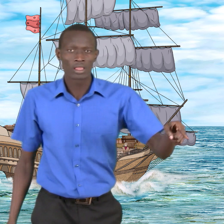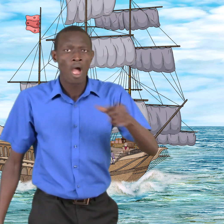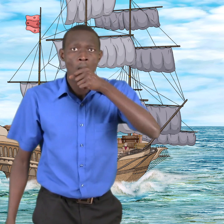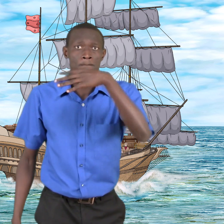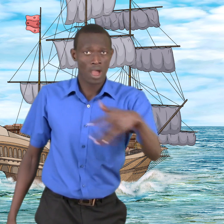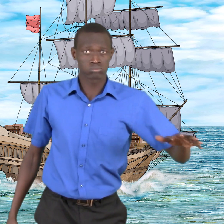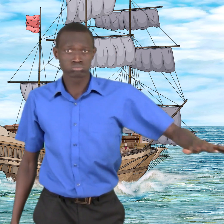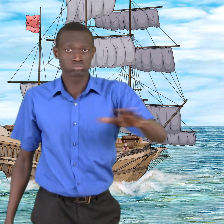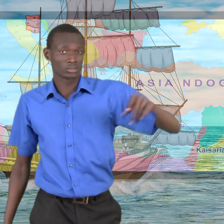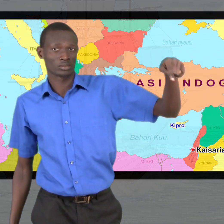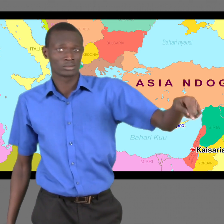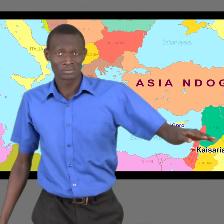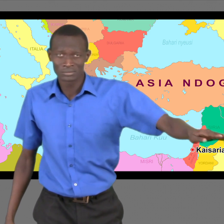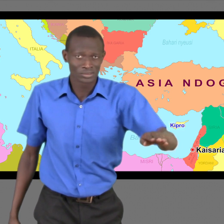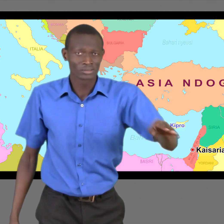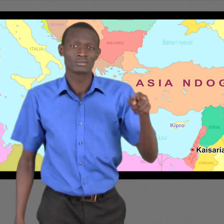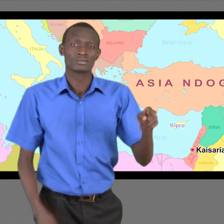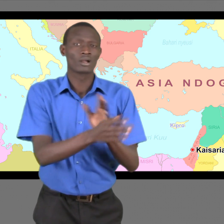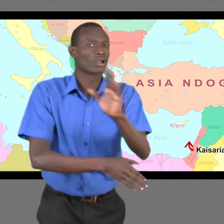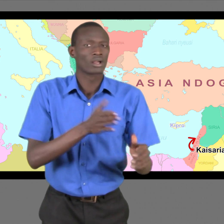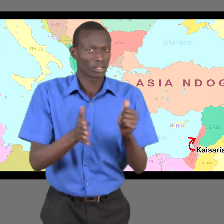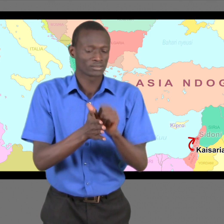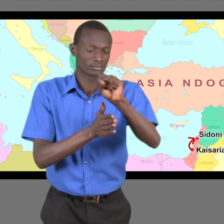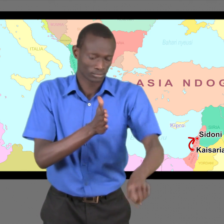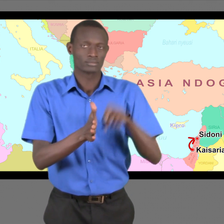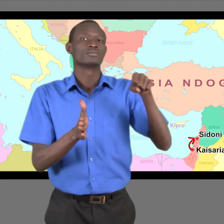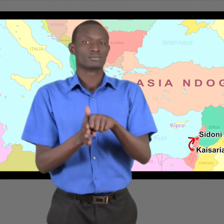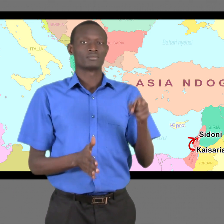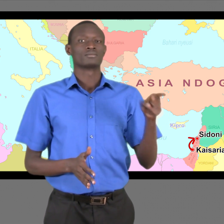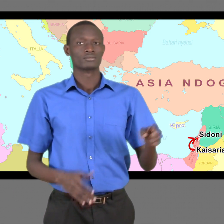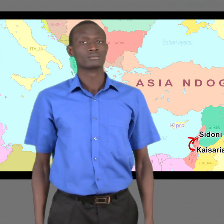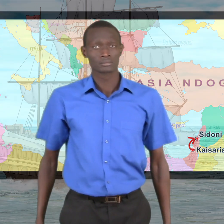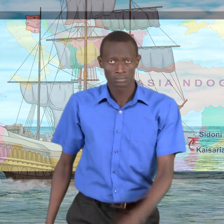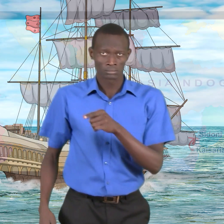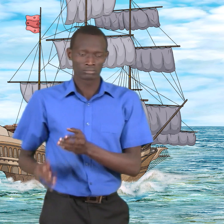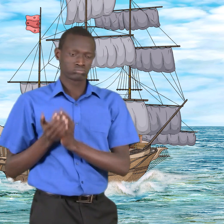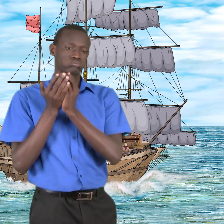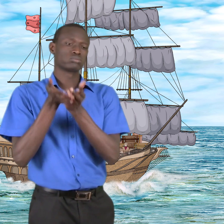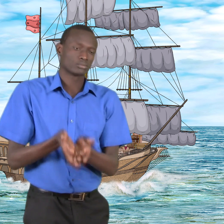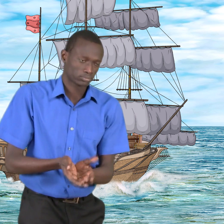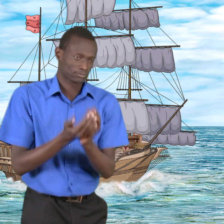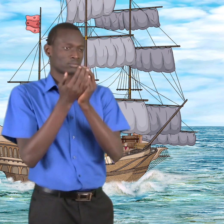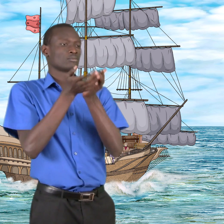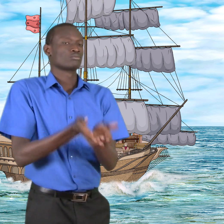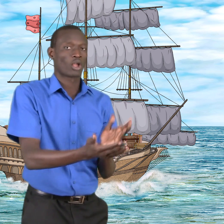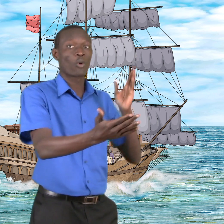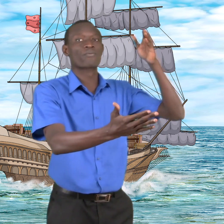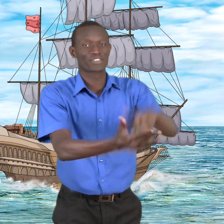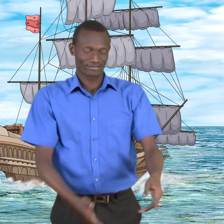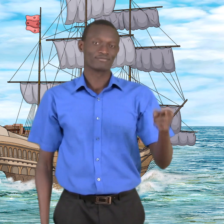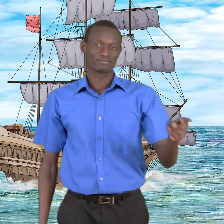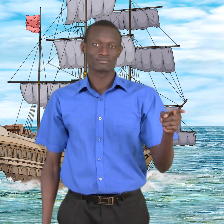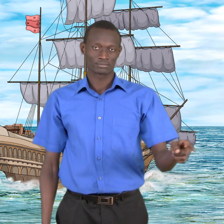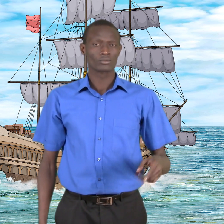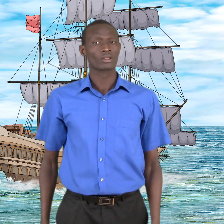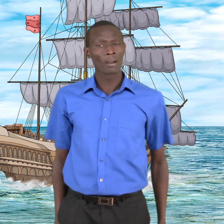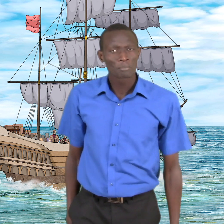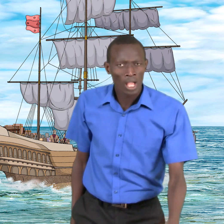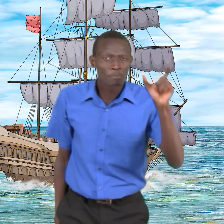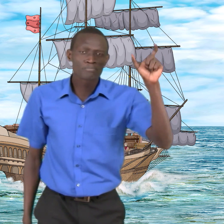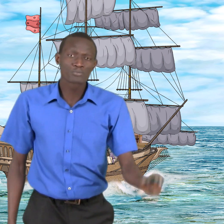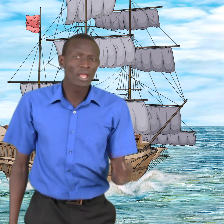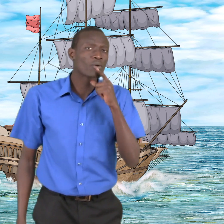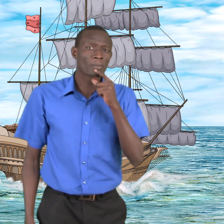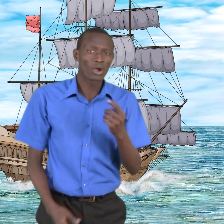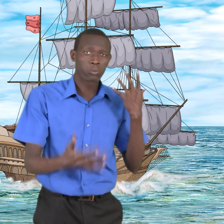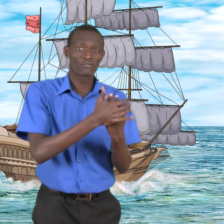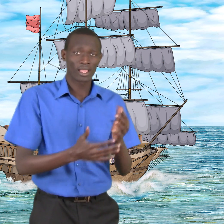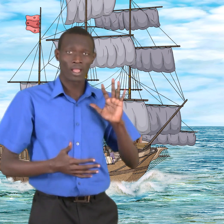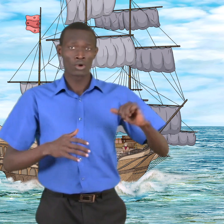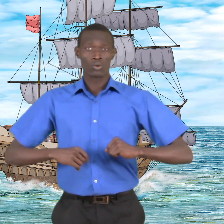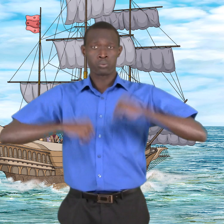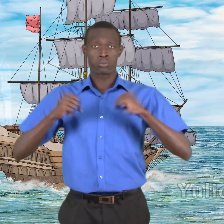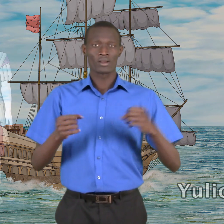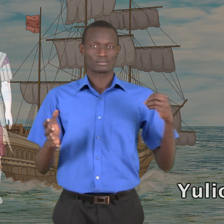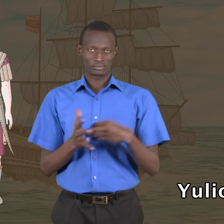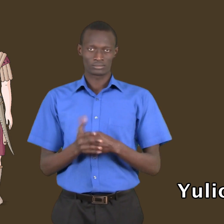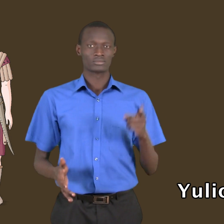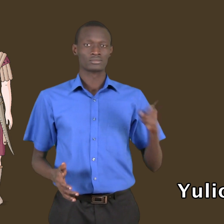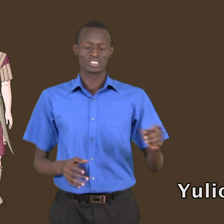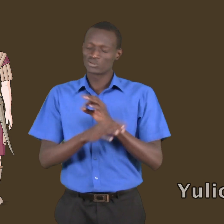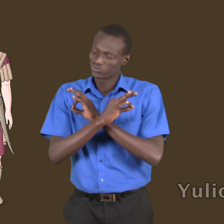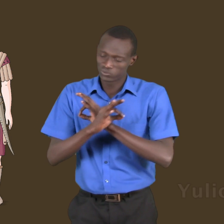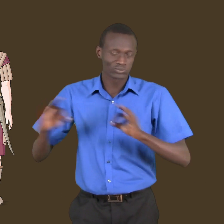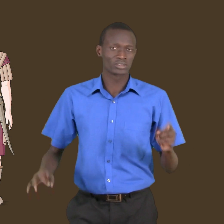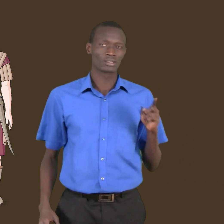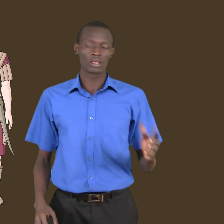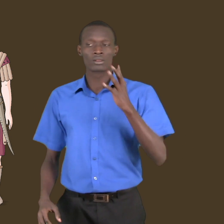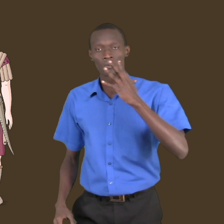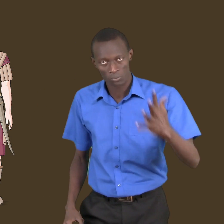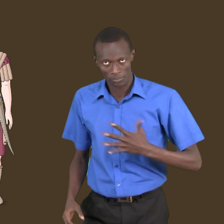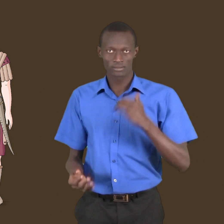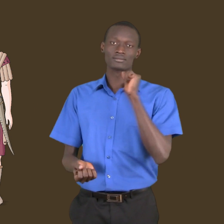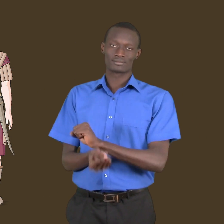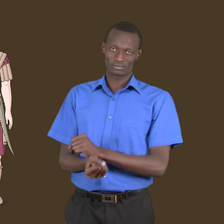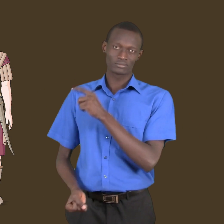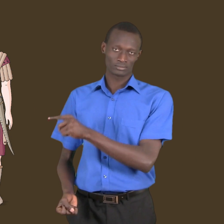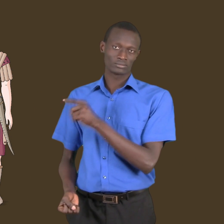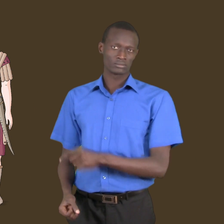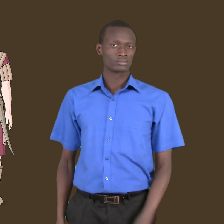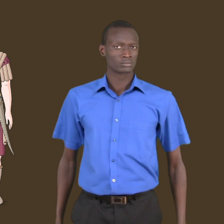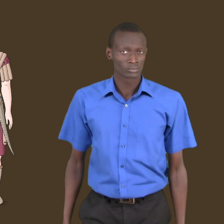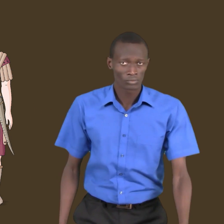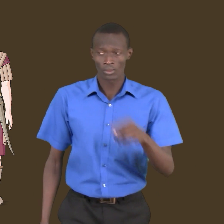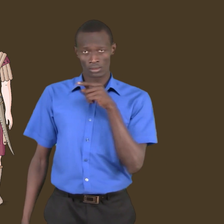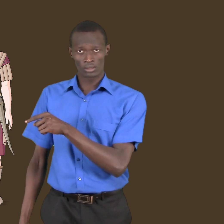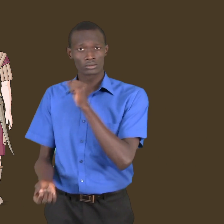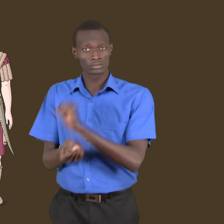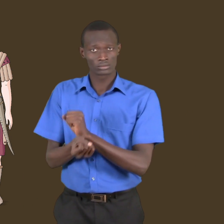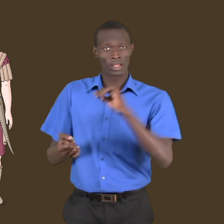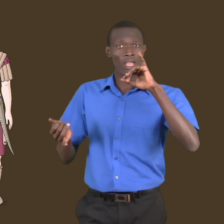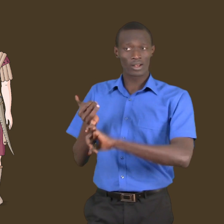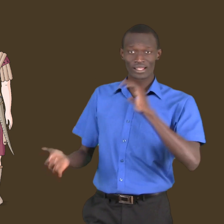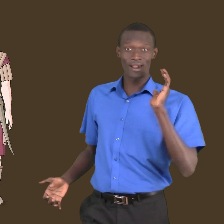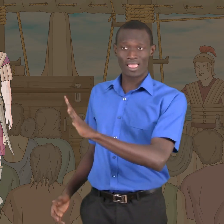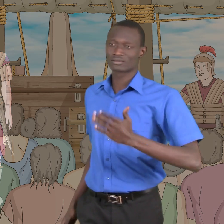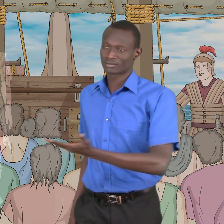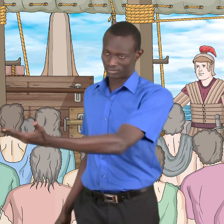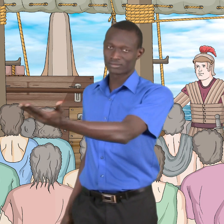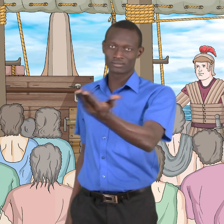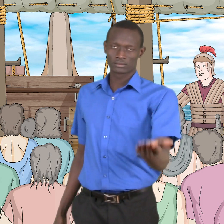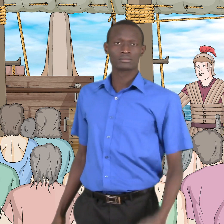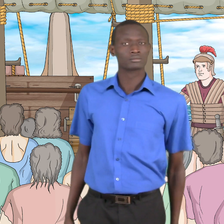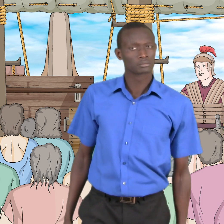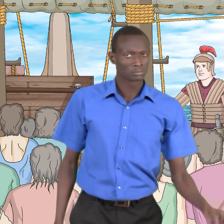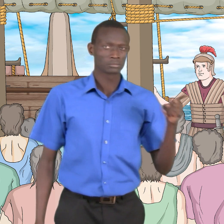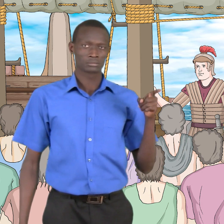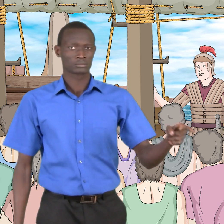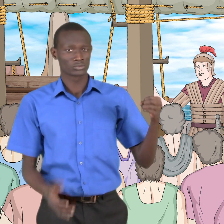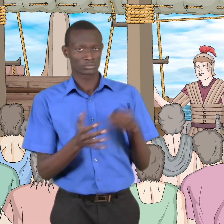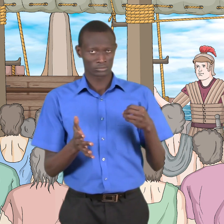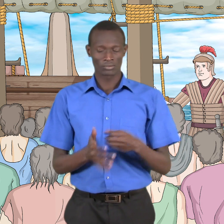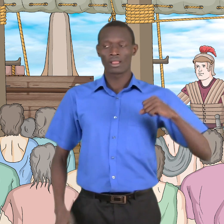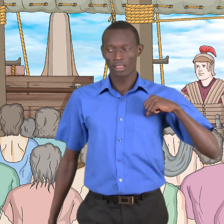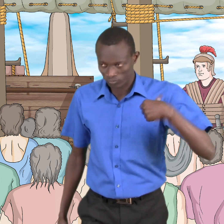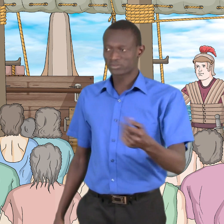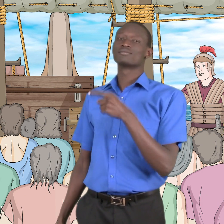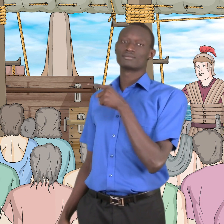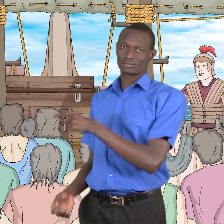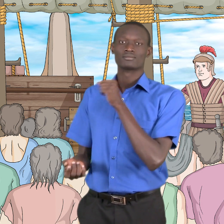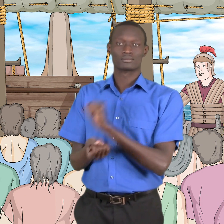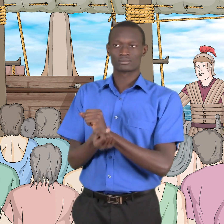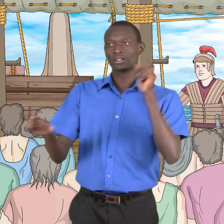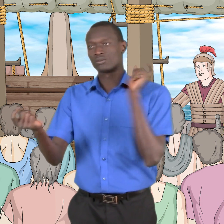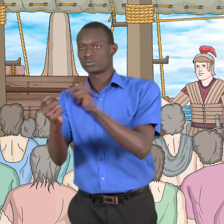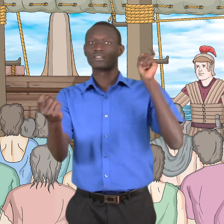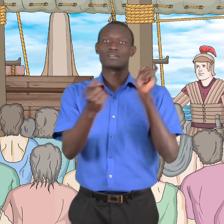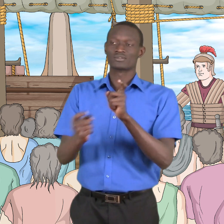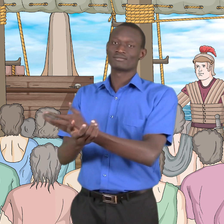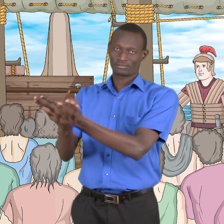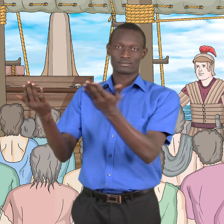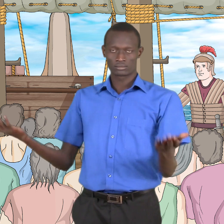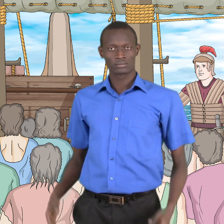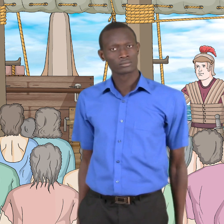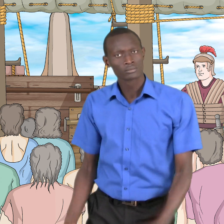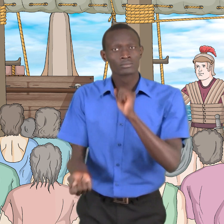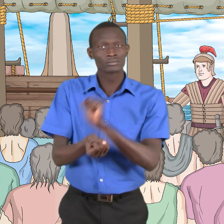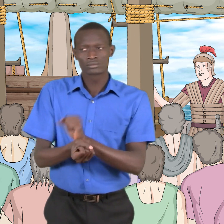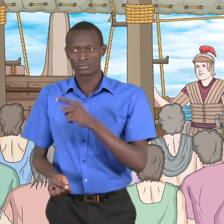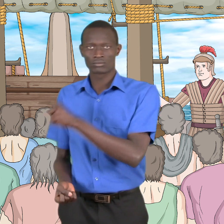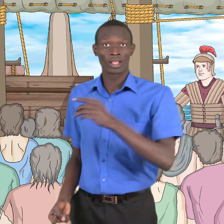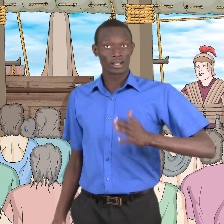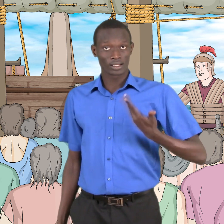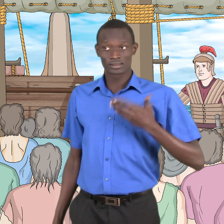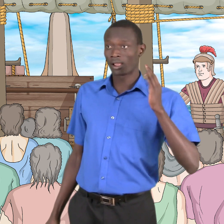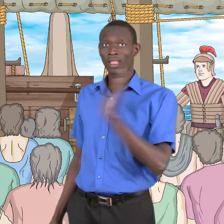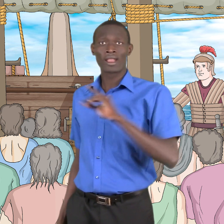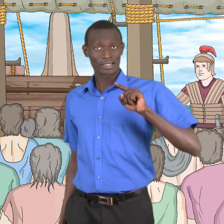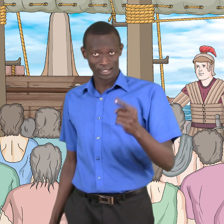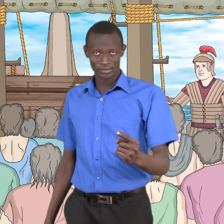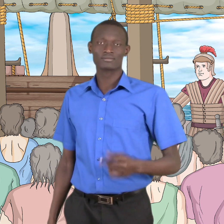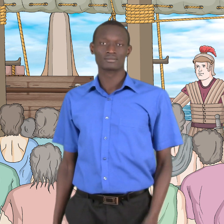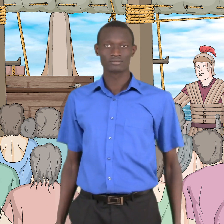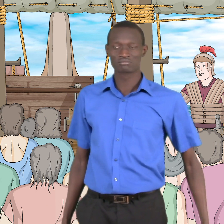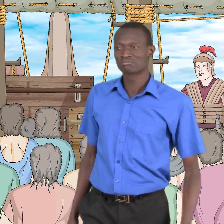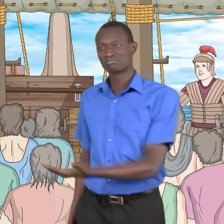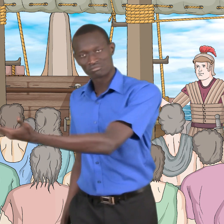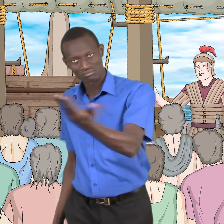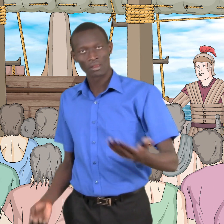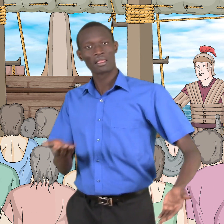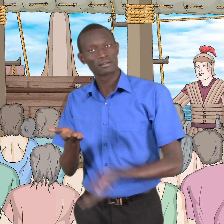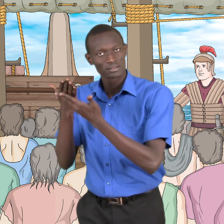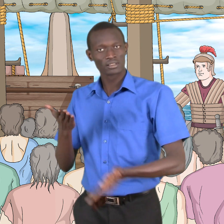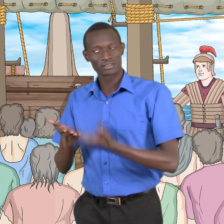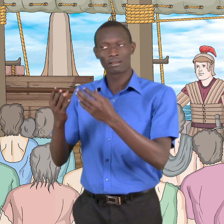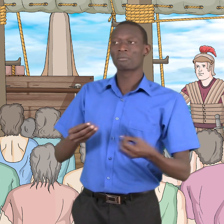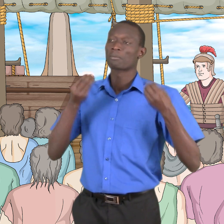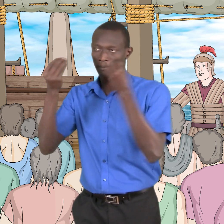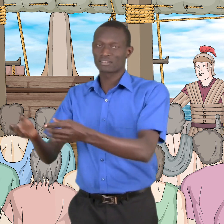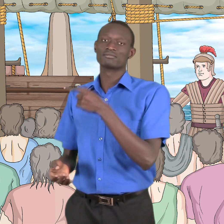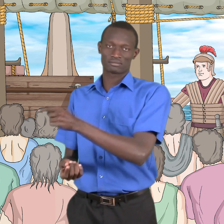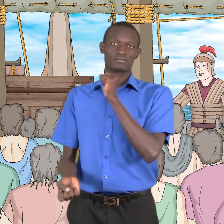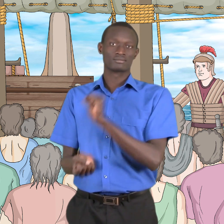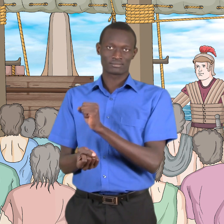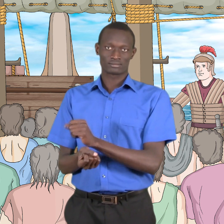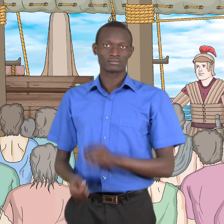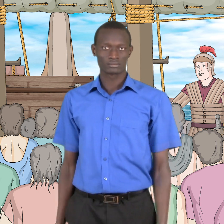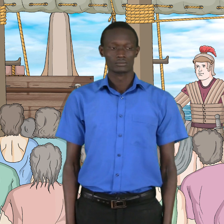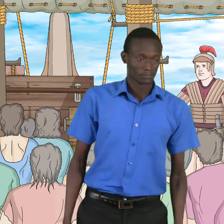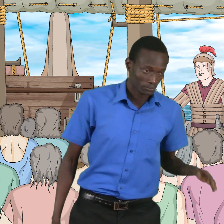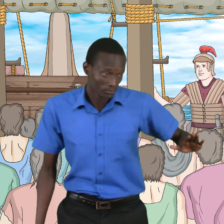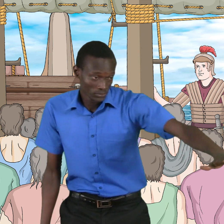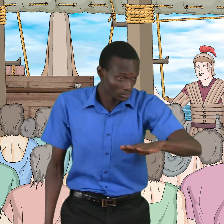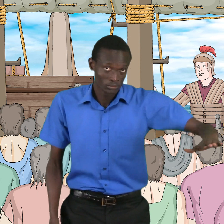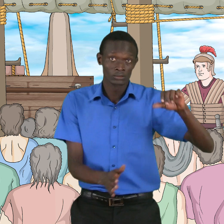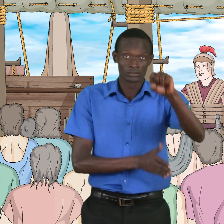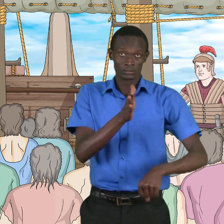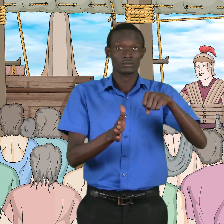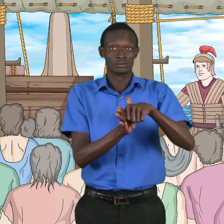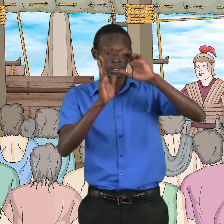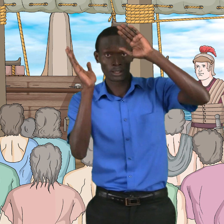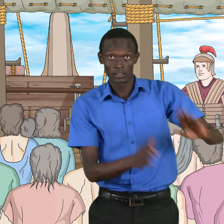The next day we landed at Sidon, and Julius treated Paul with consideration, allowing him to visit his friends and receive their care.